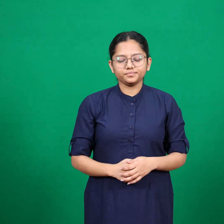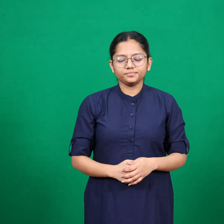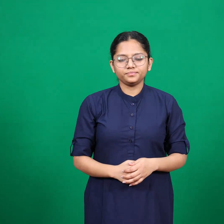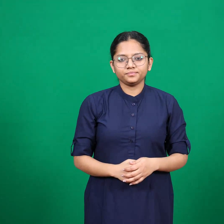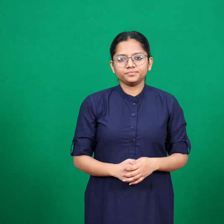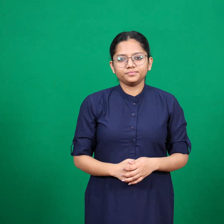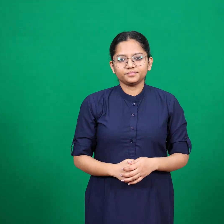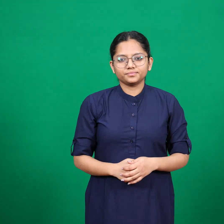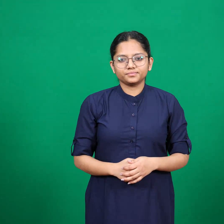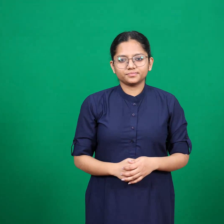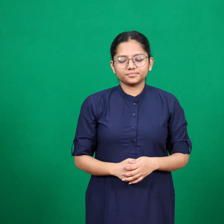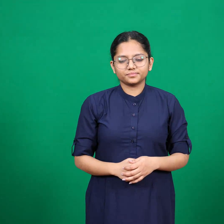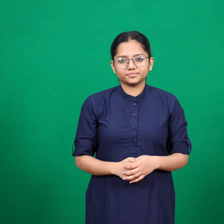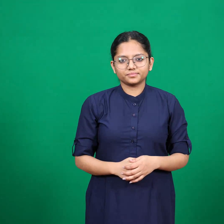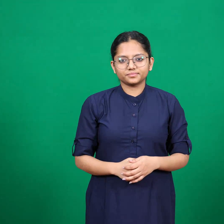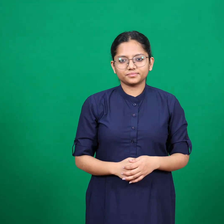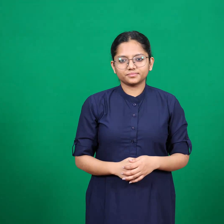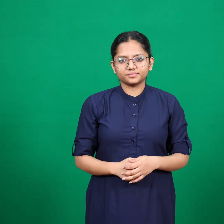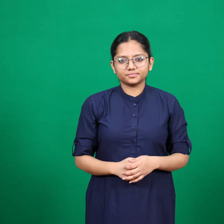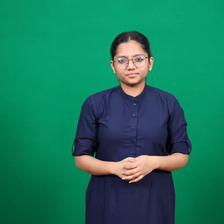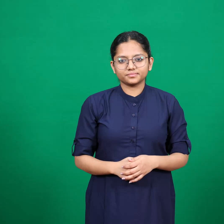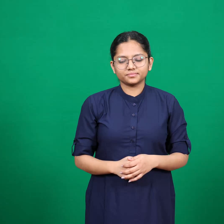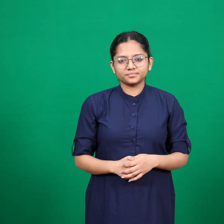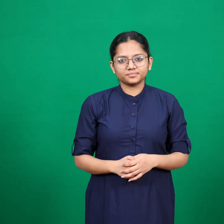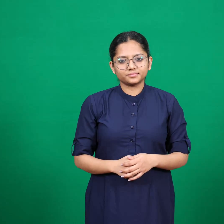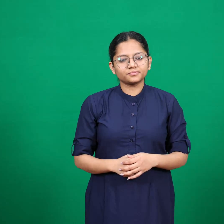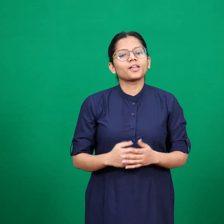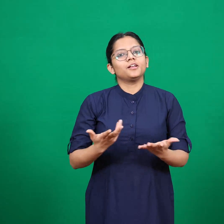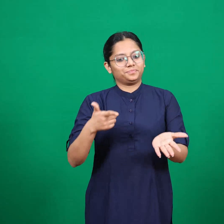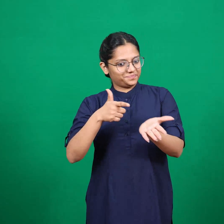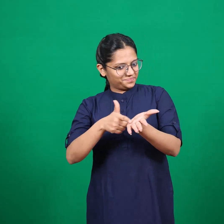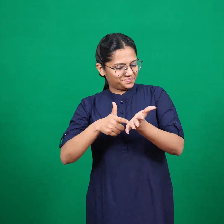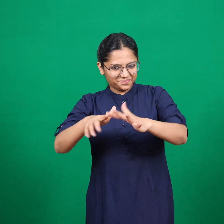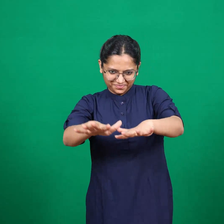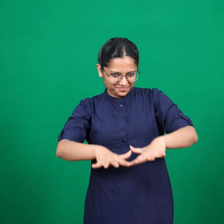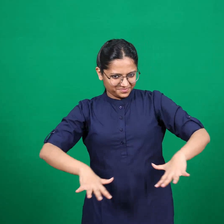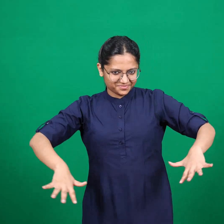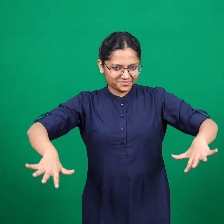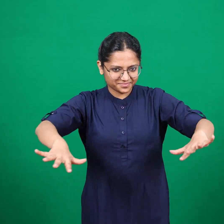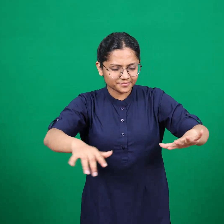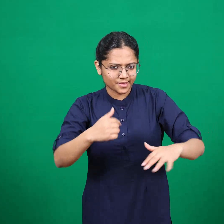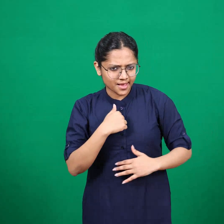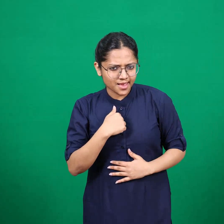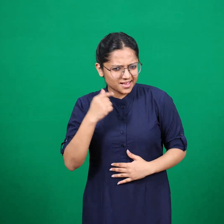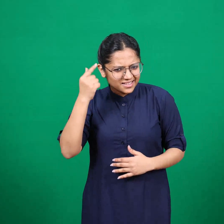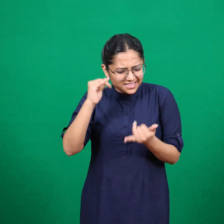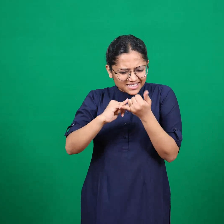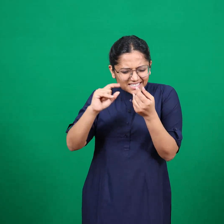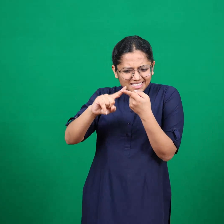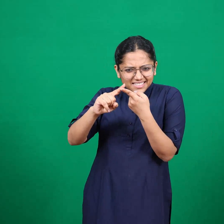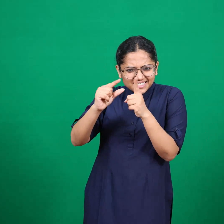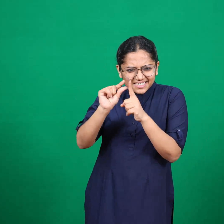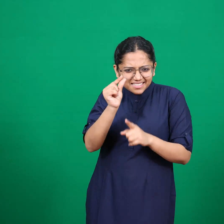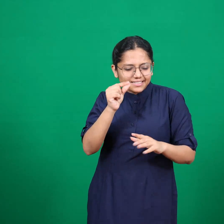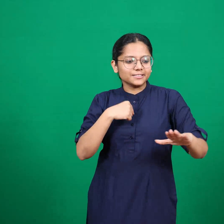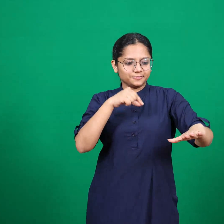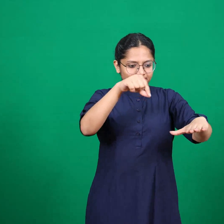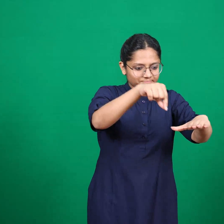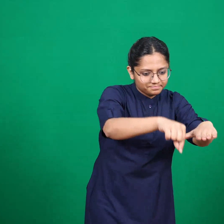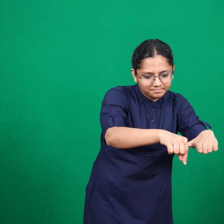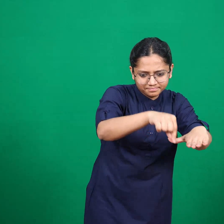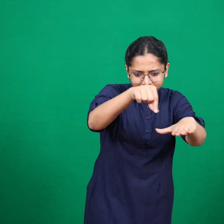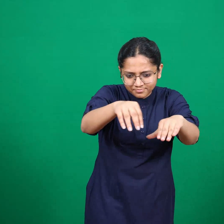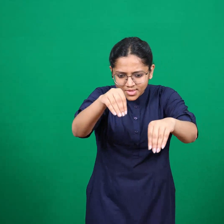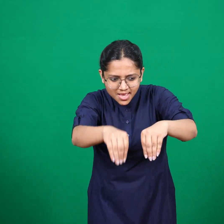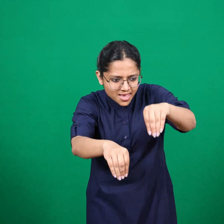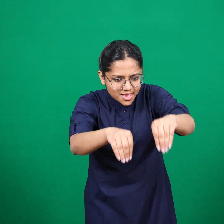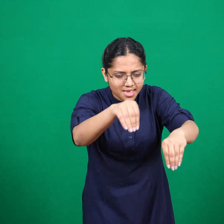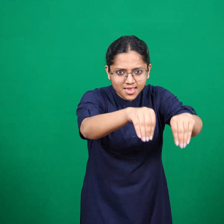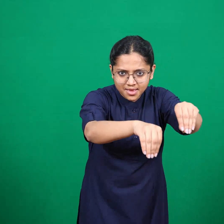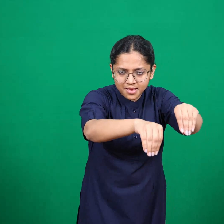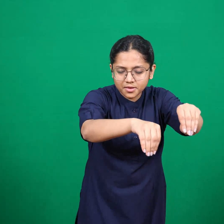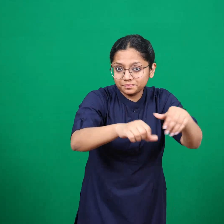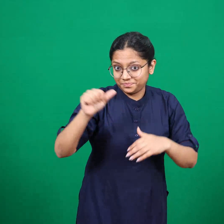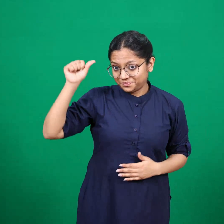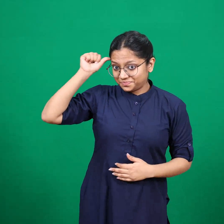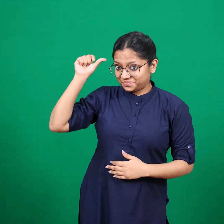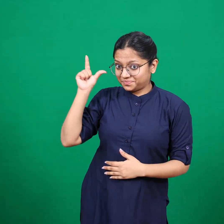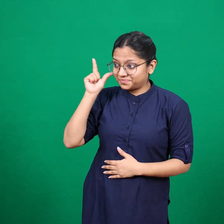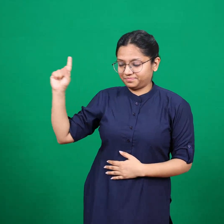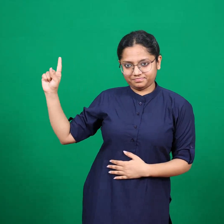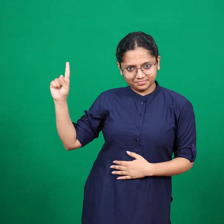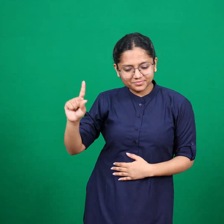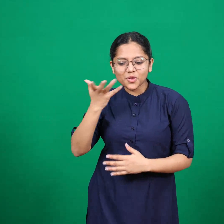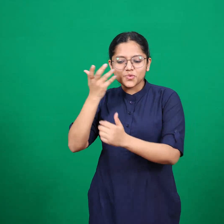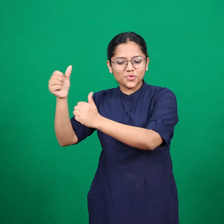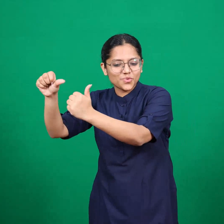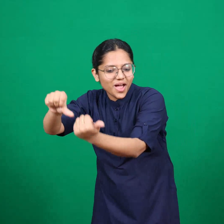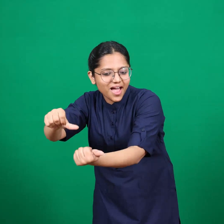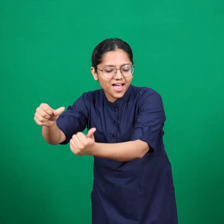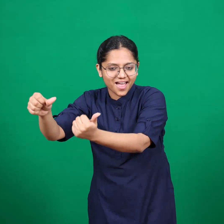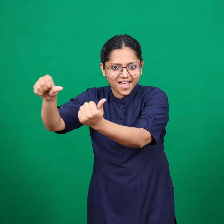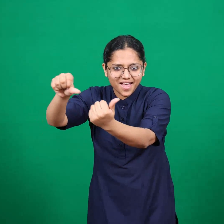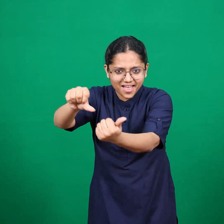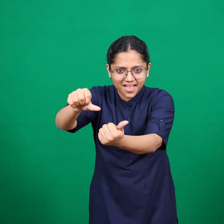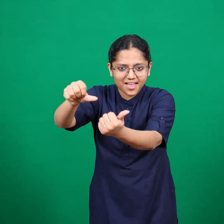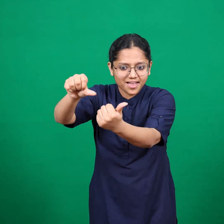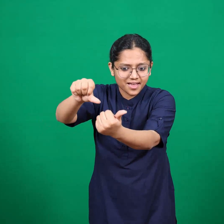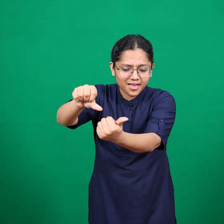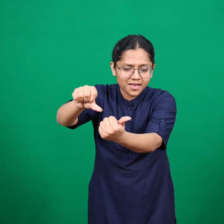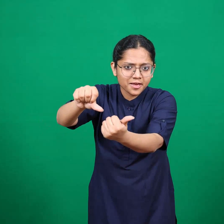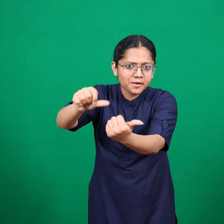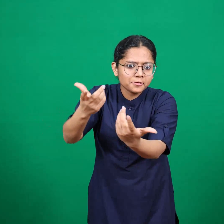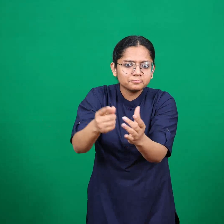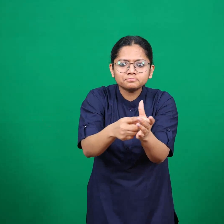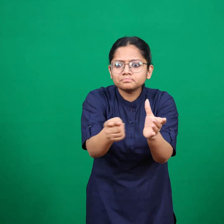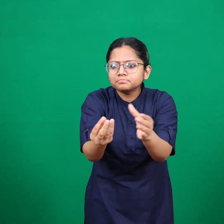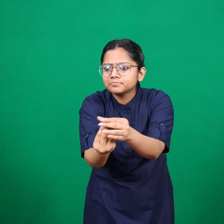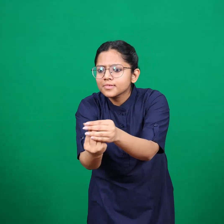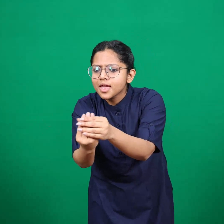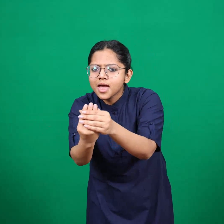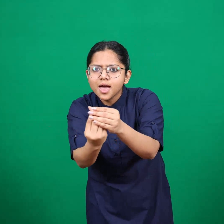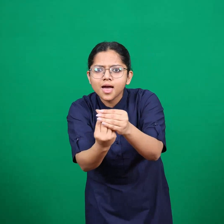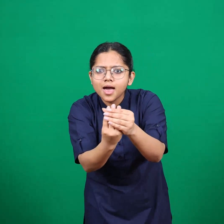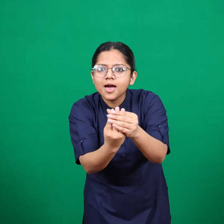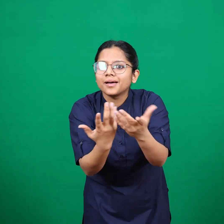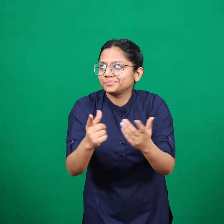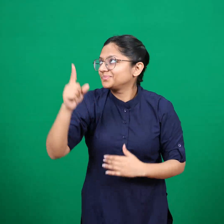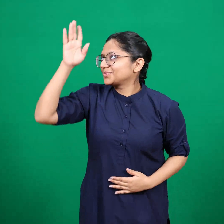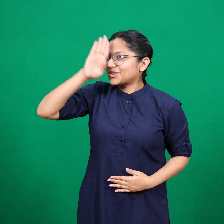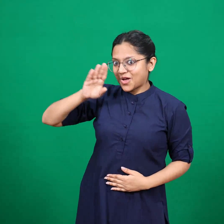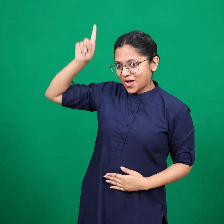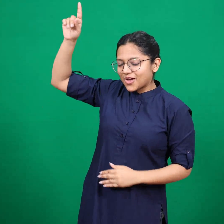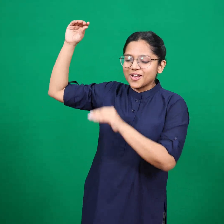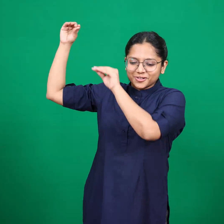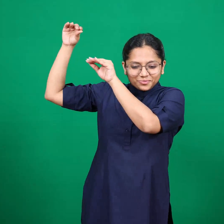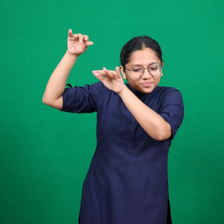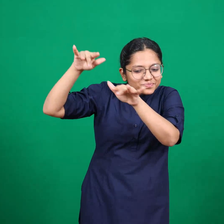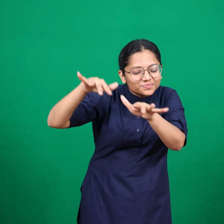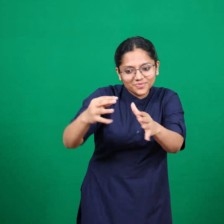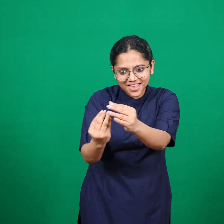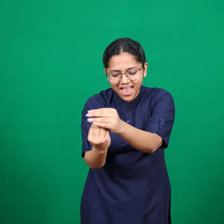I planted the seed and Apollos watered it, but God made it grow.